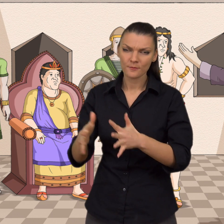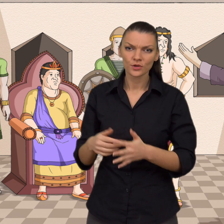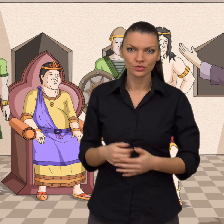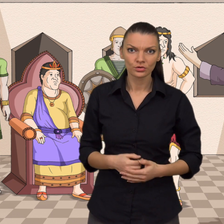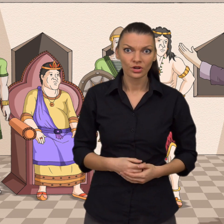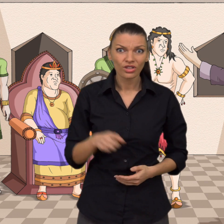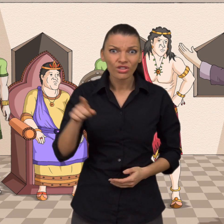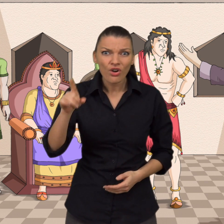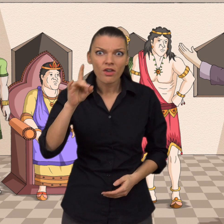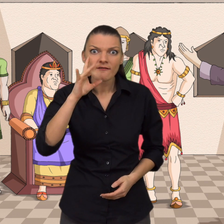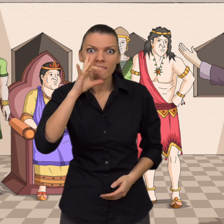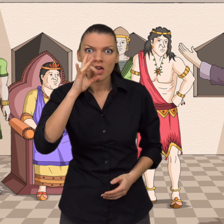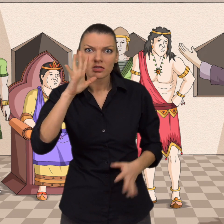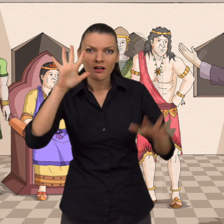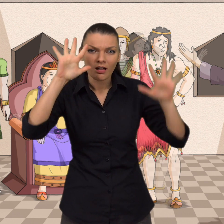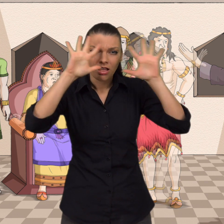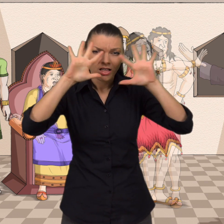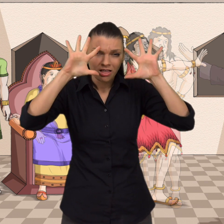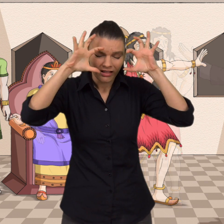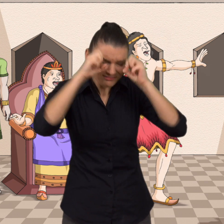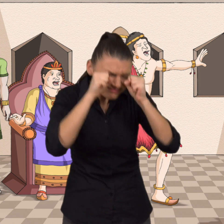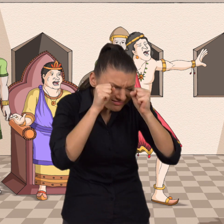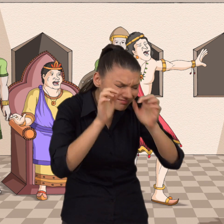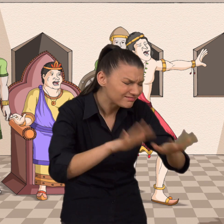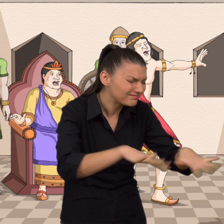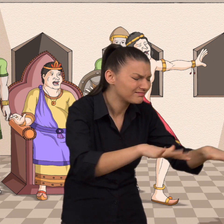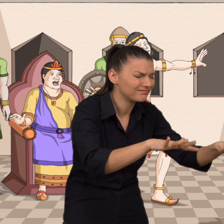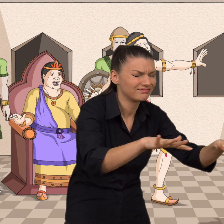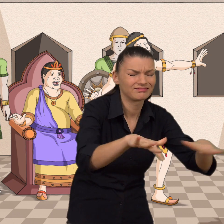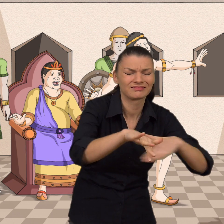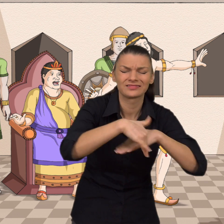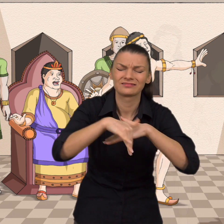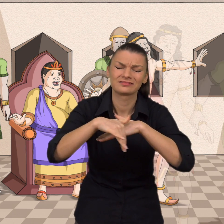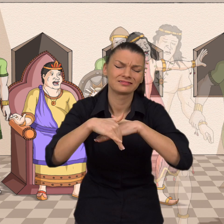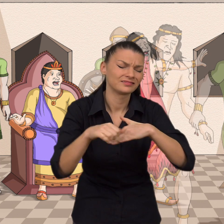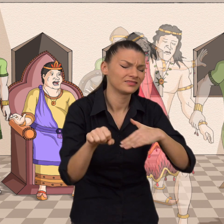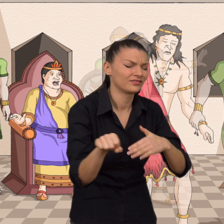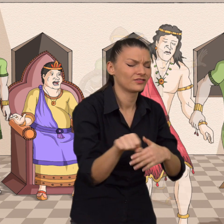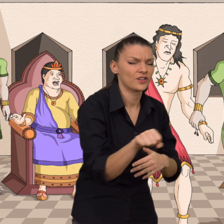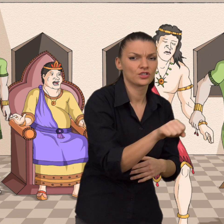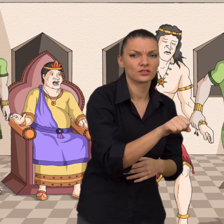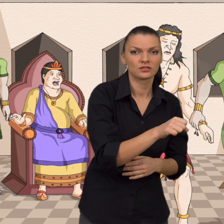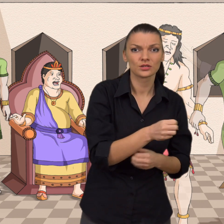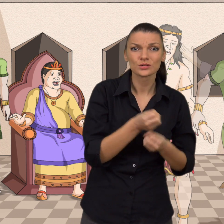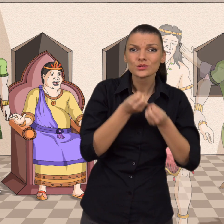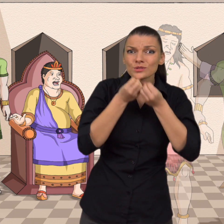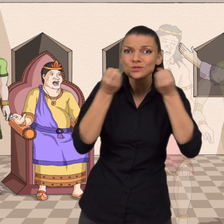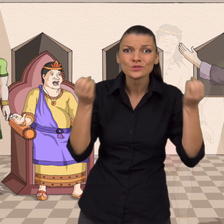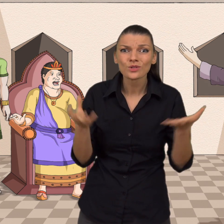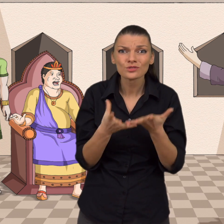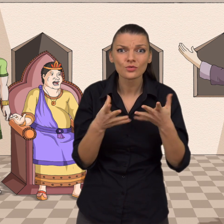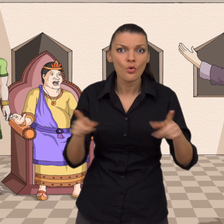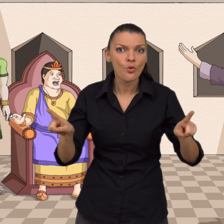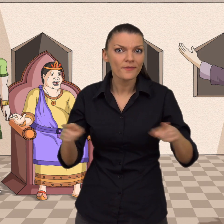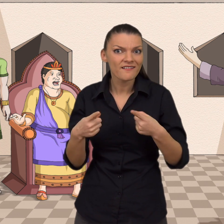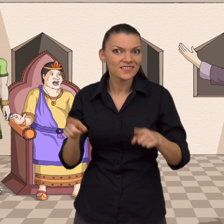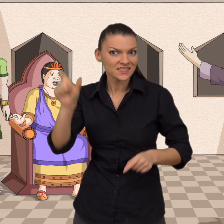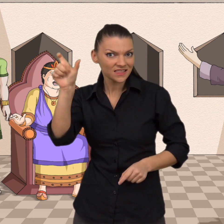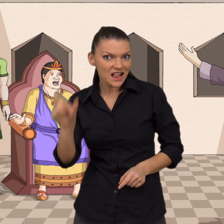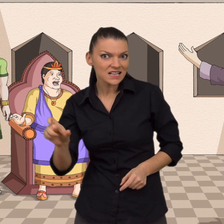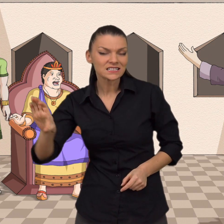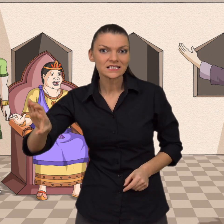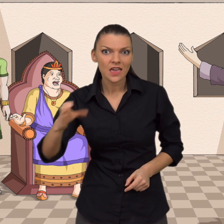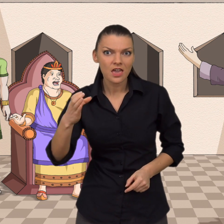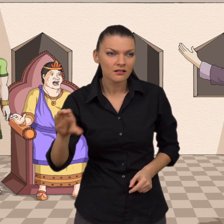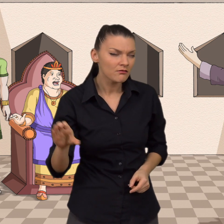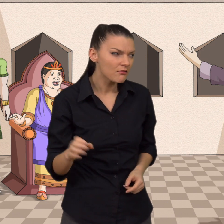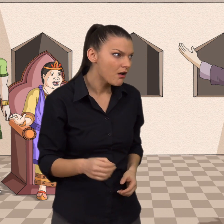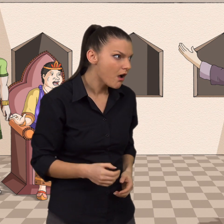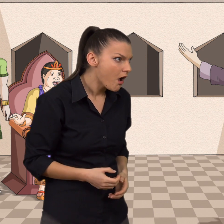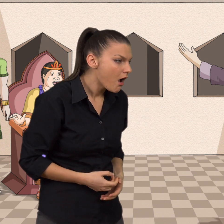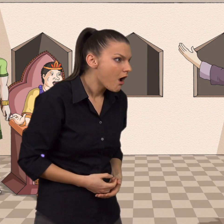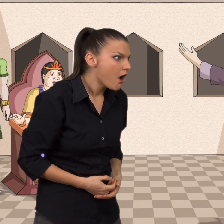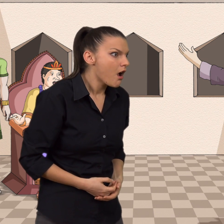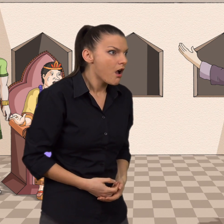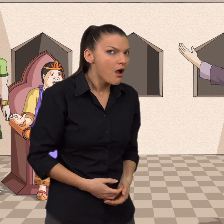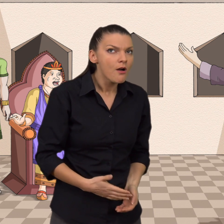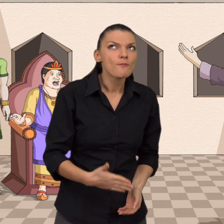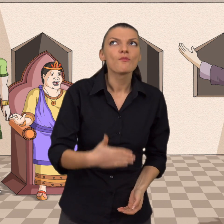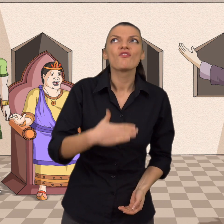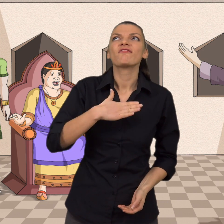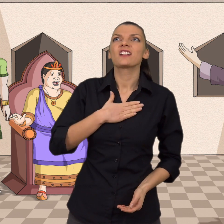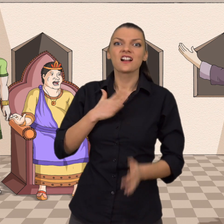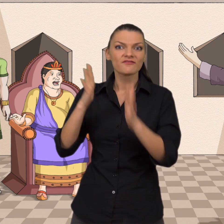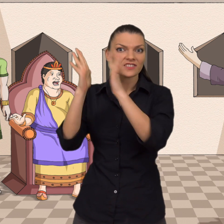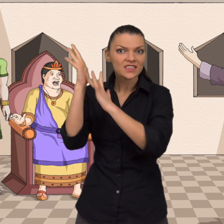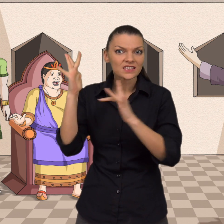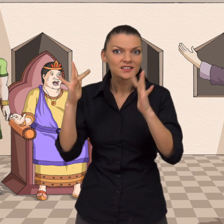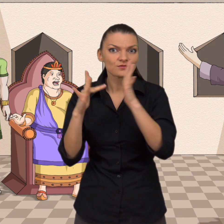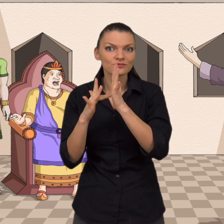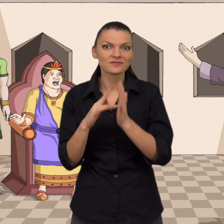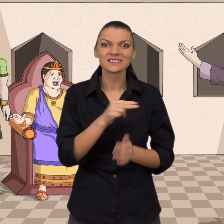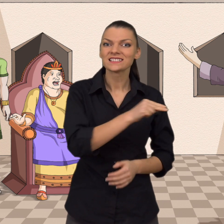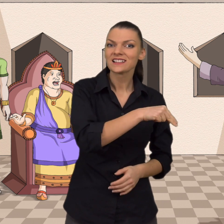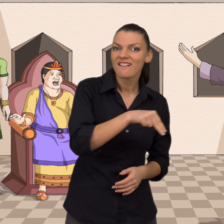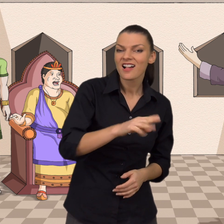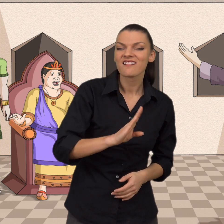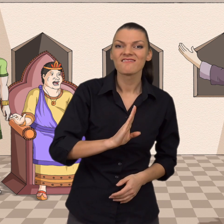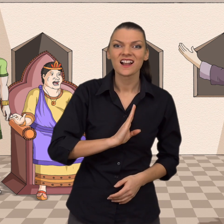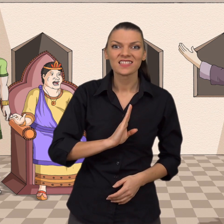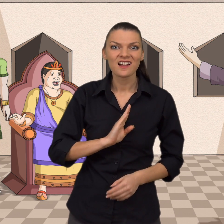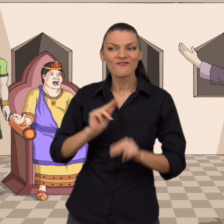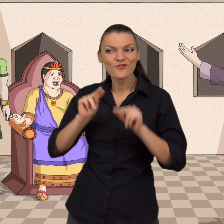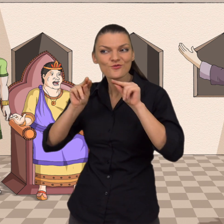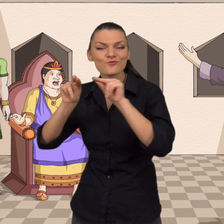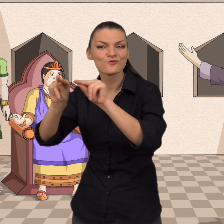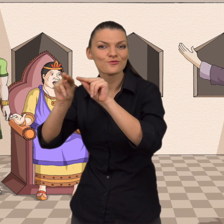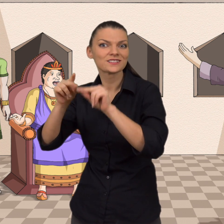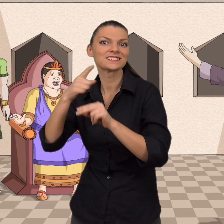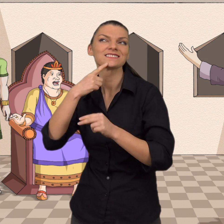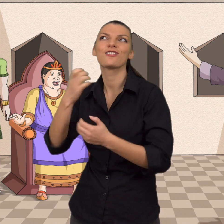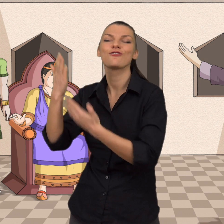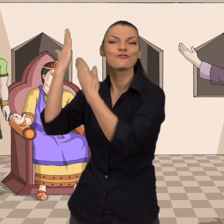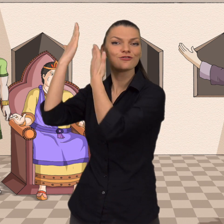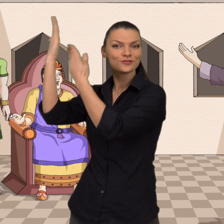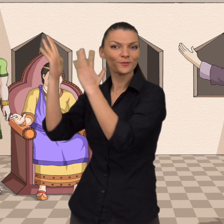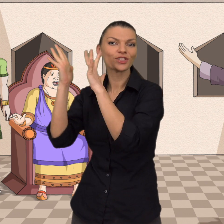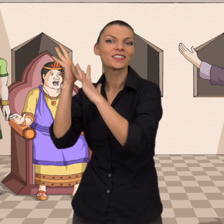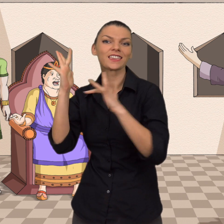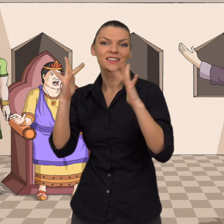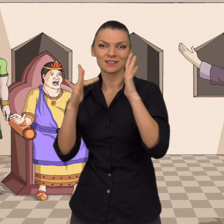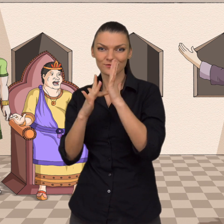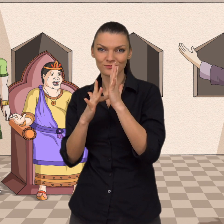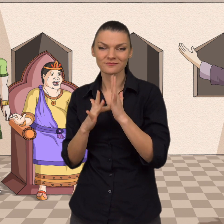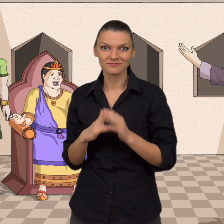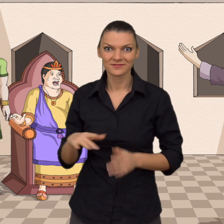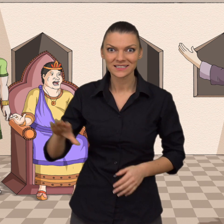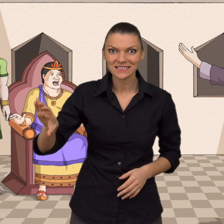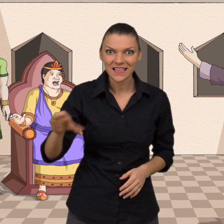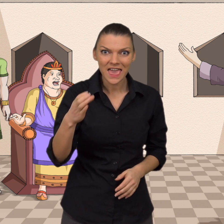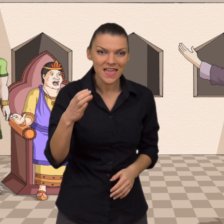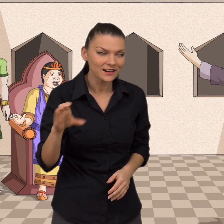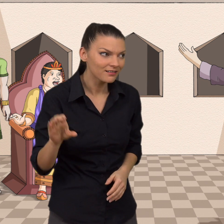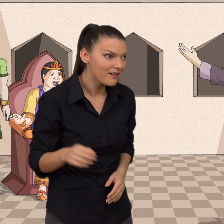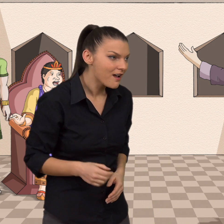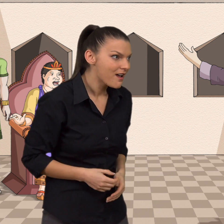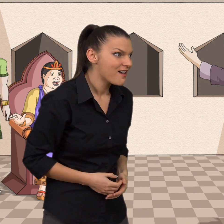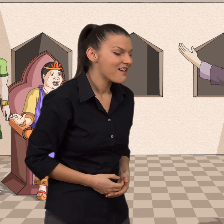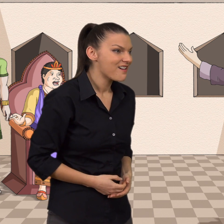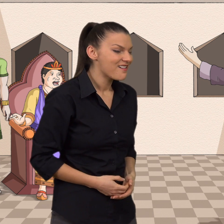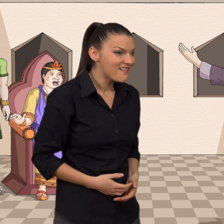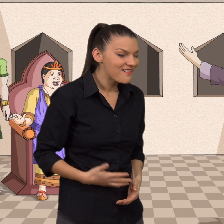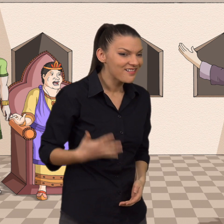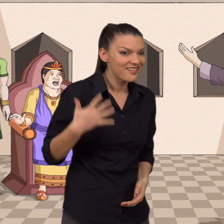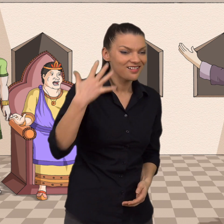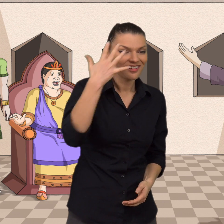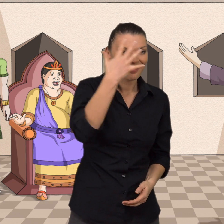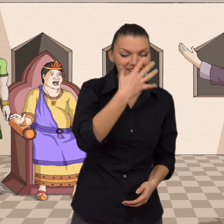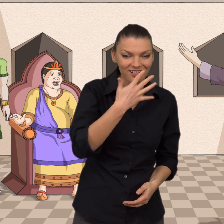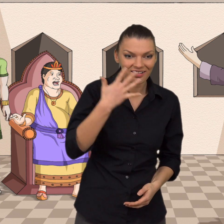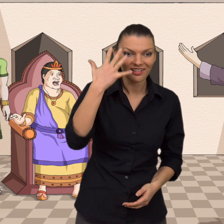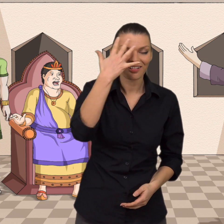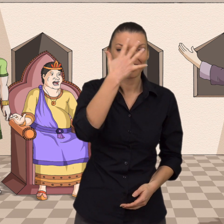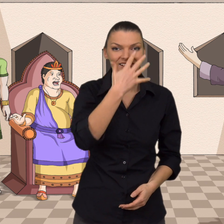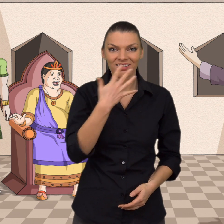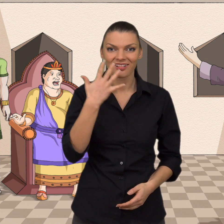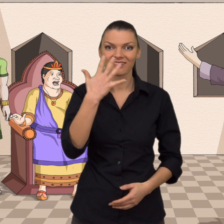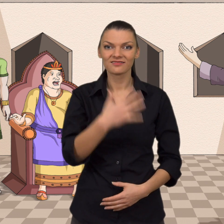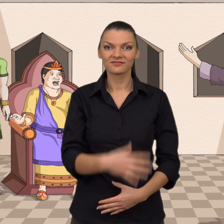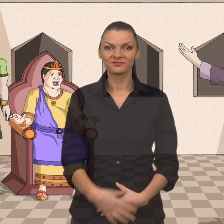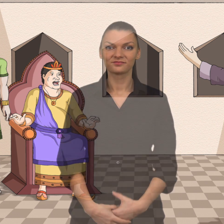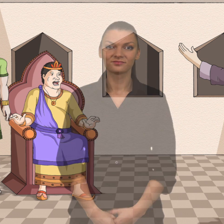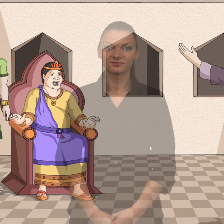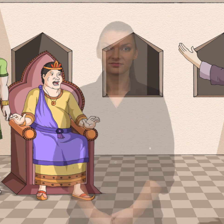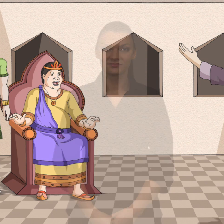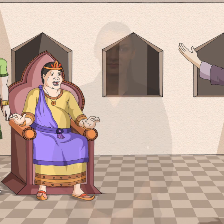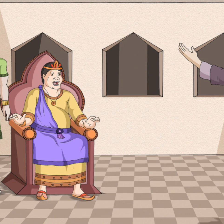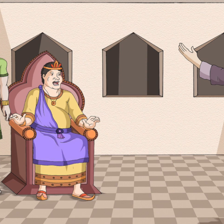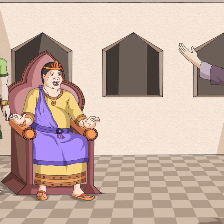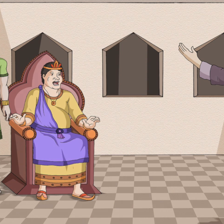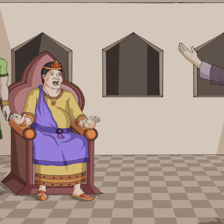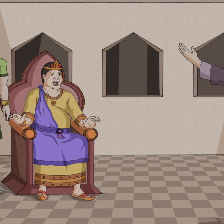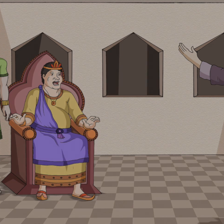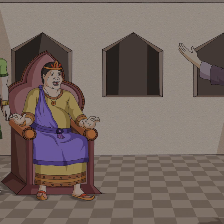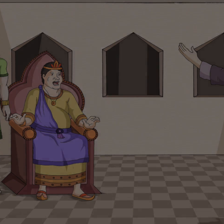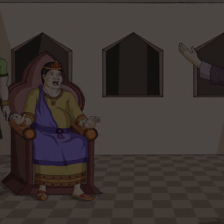Immediately mist and darkness came over him, and he groped about, seeking someone to lead him by the hand. When the proconsul saw what had happened, he believed, for he was astonished at the teaching about the Lord.